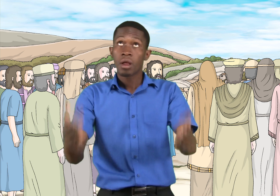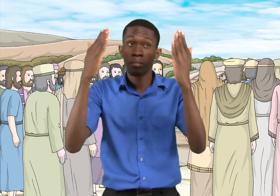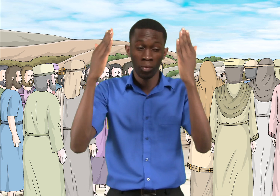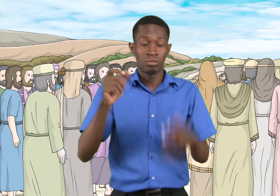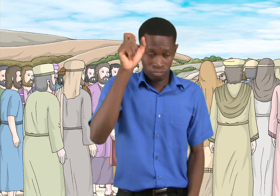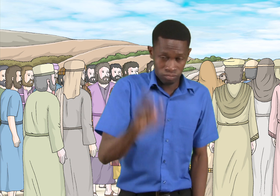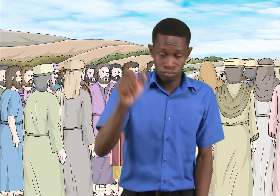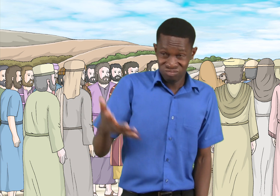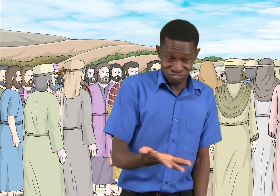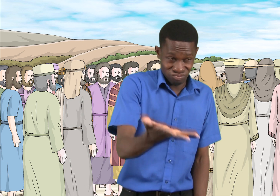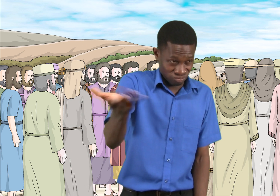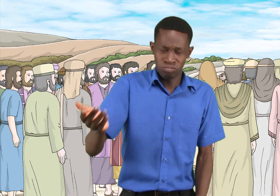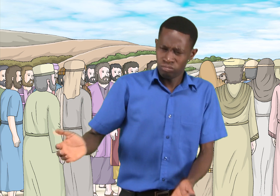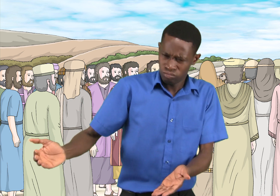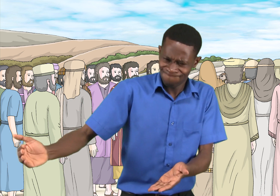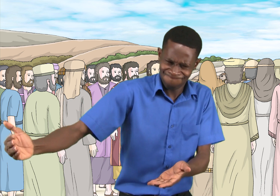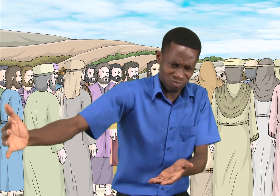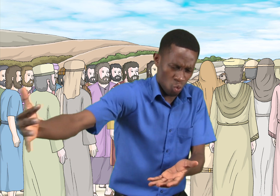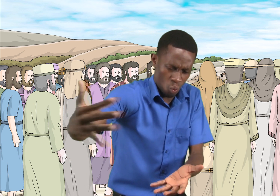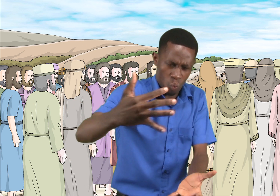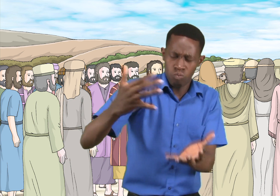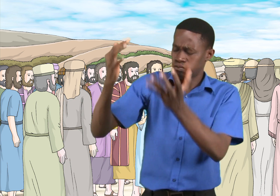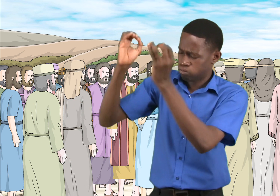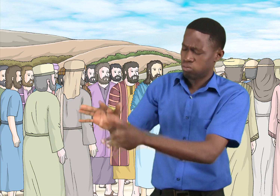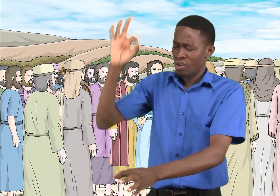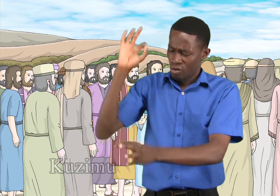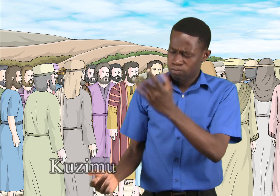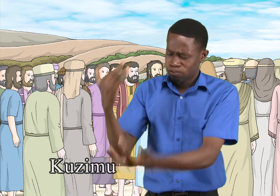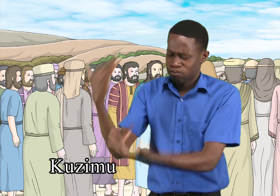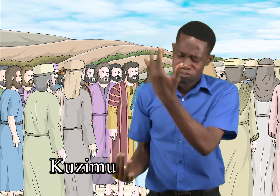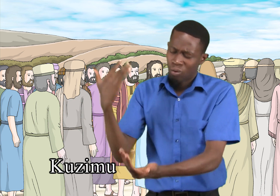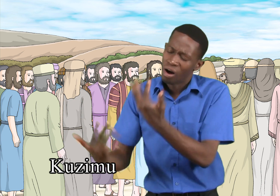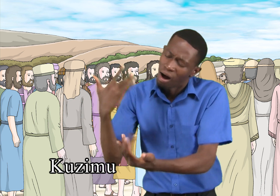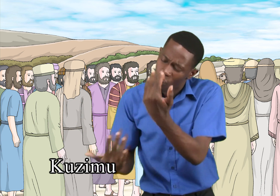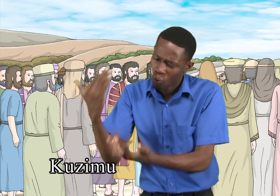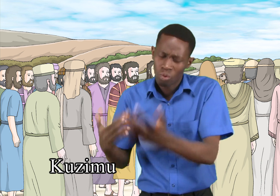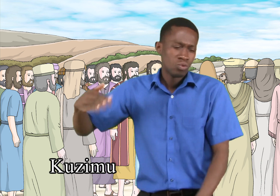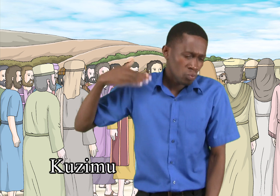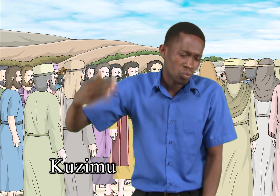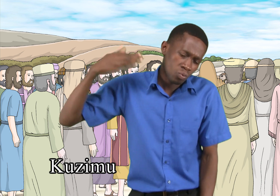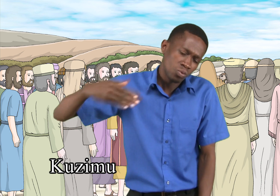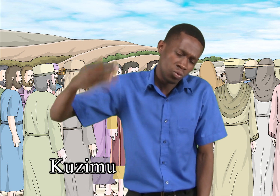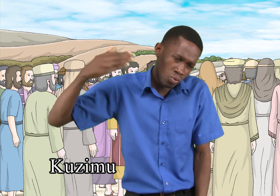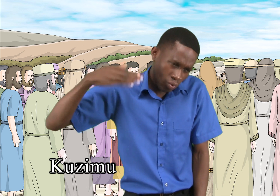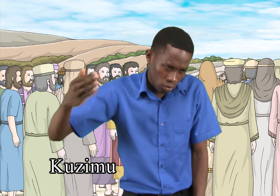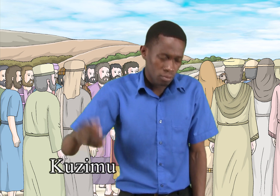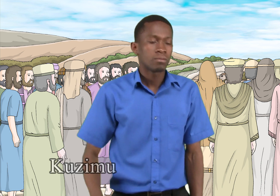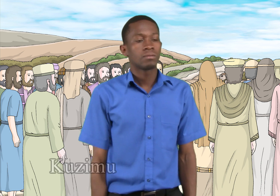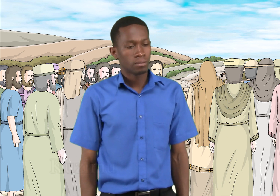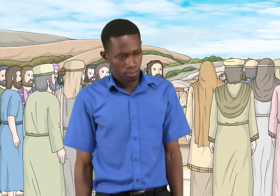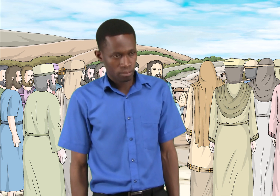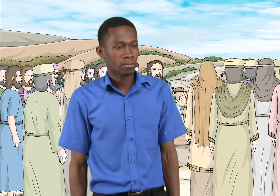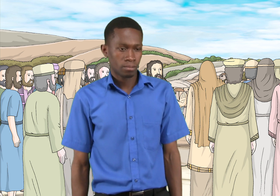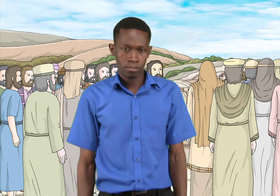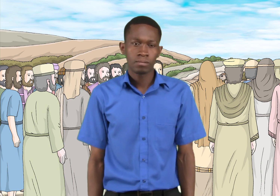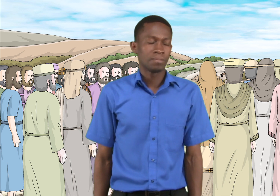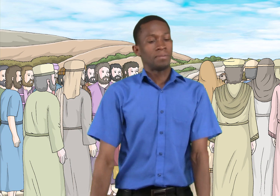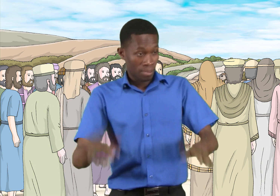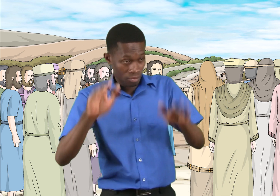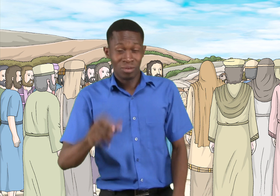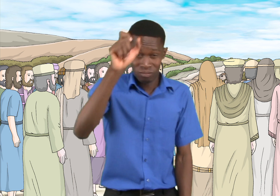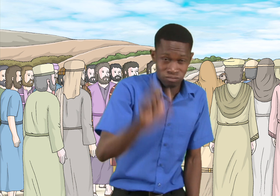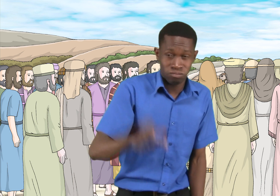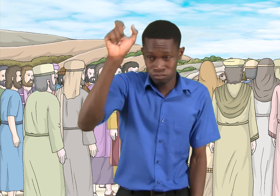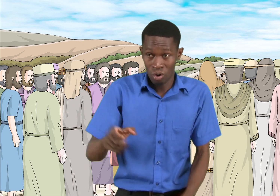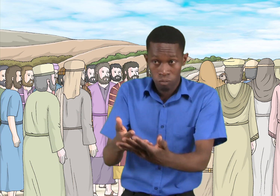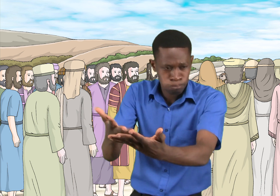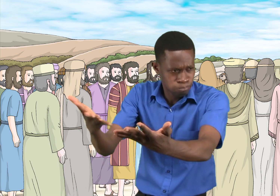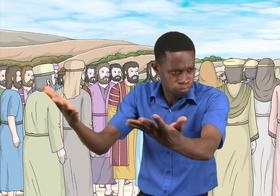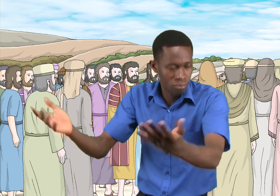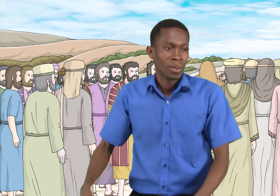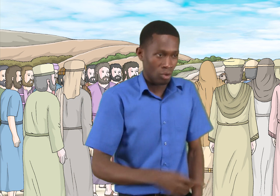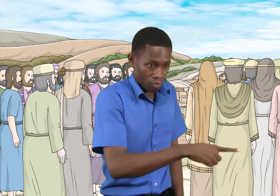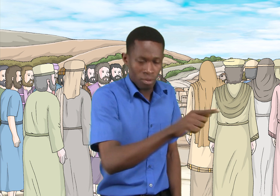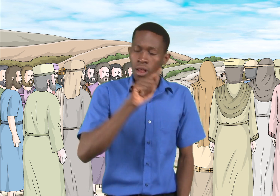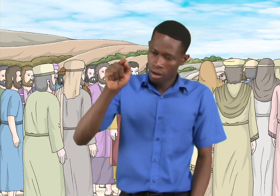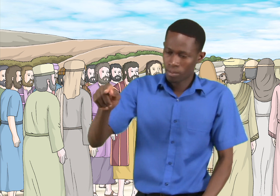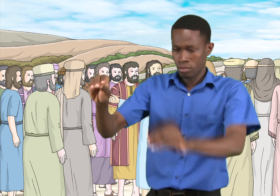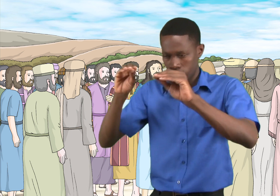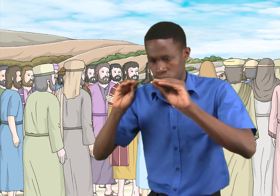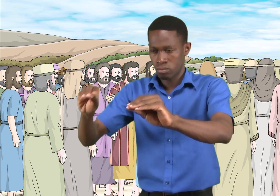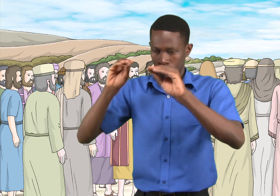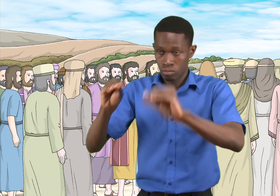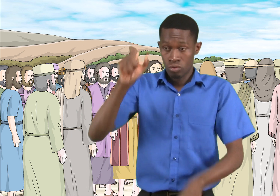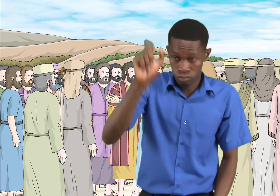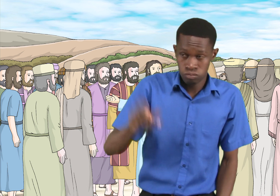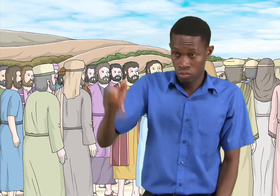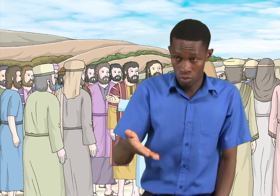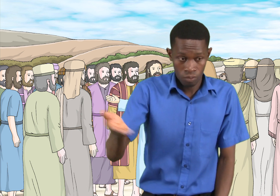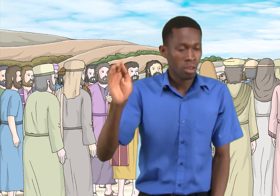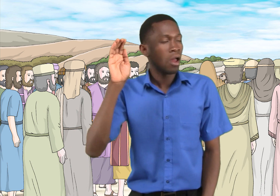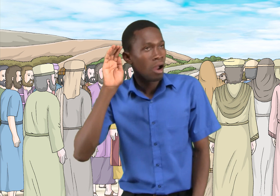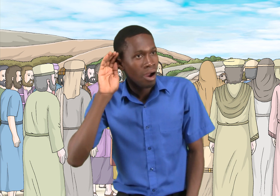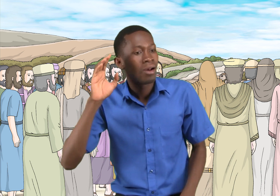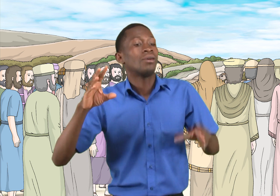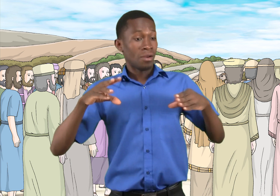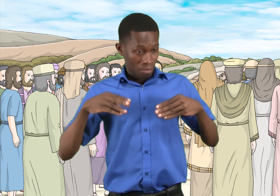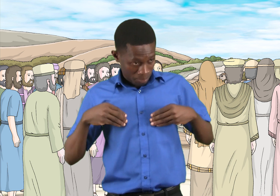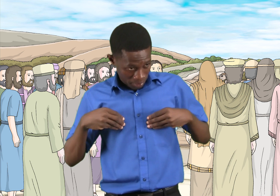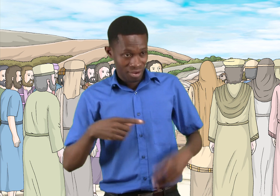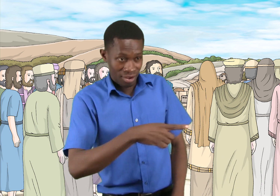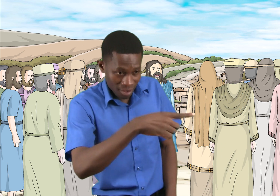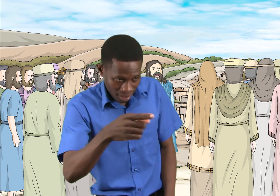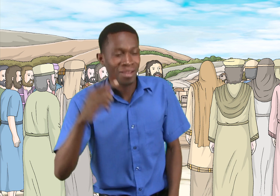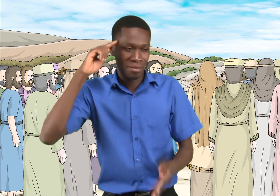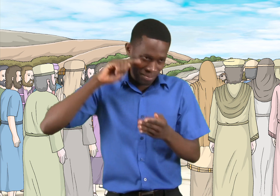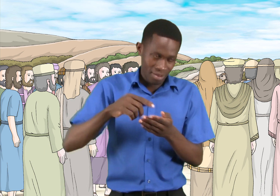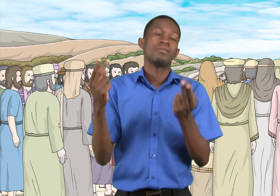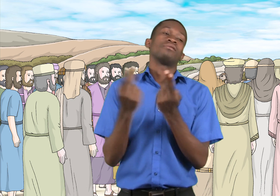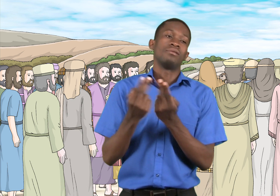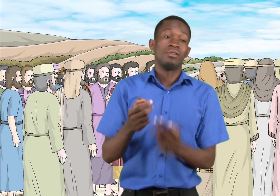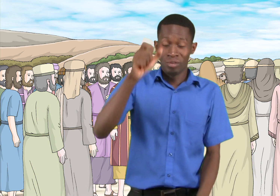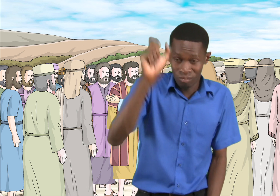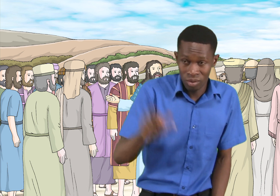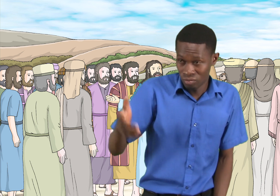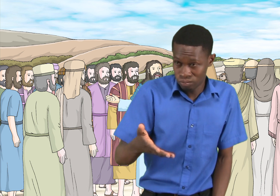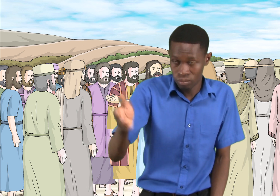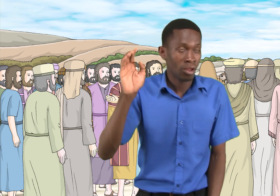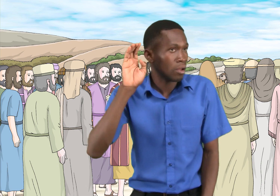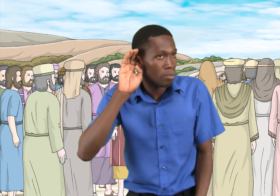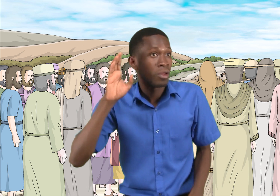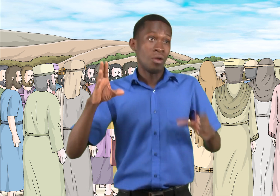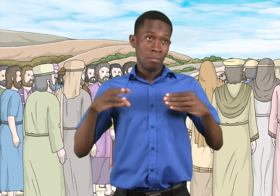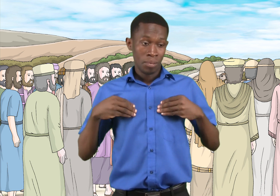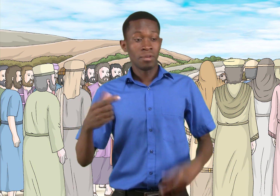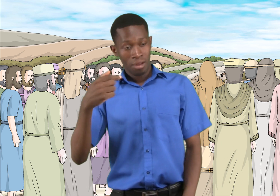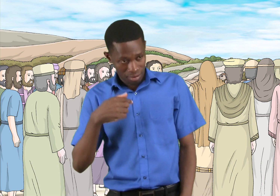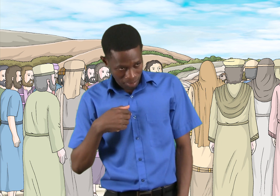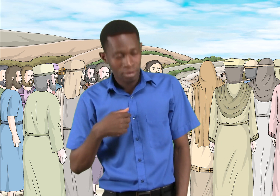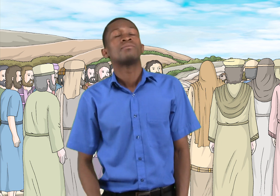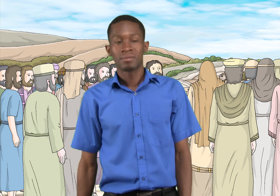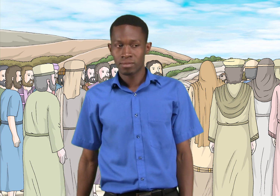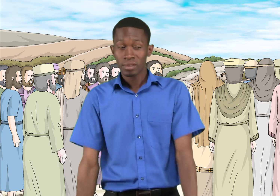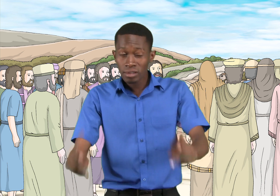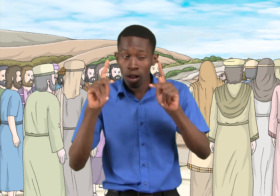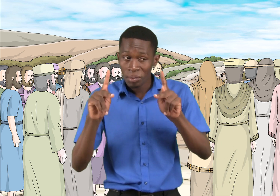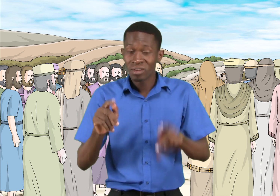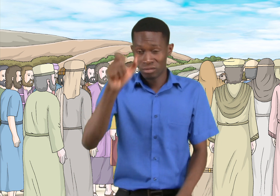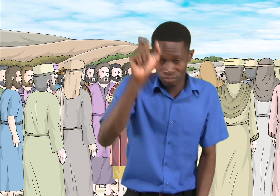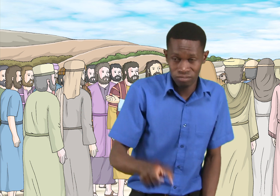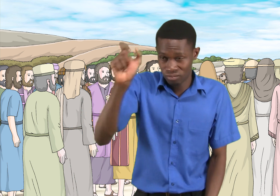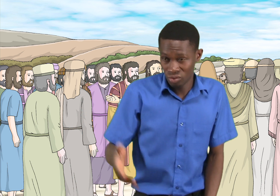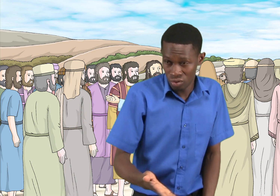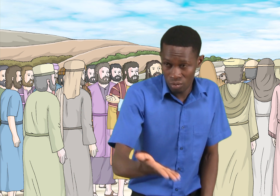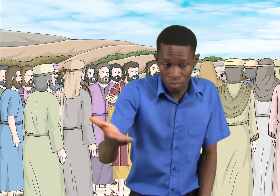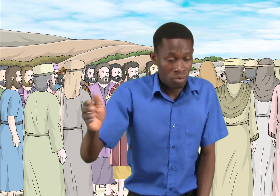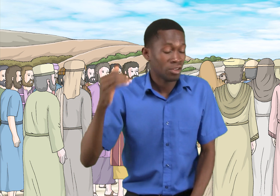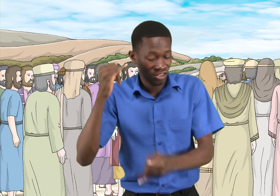No, you will be brought down to Hades! Whoever listens to you listens to Me; whoever rejects you rejects Me;